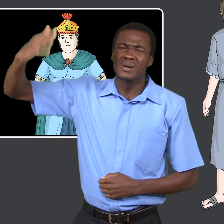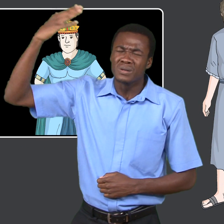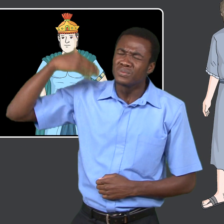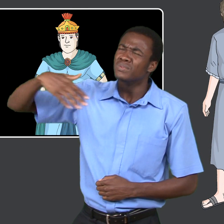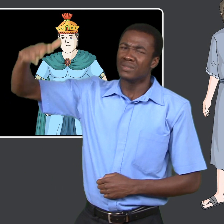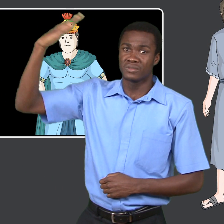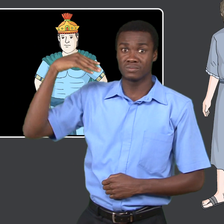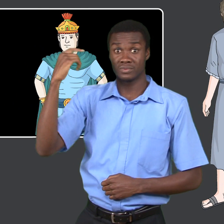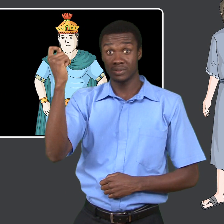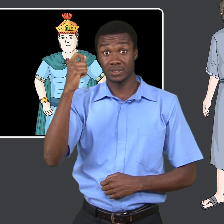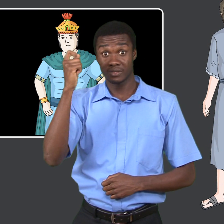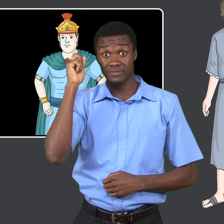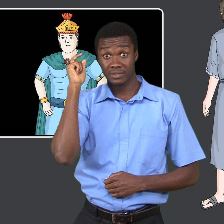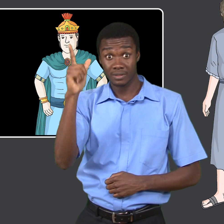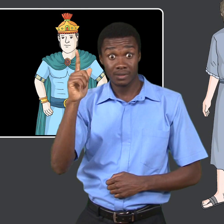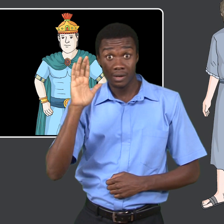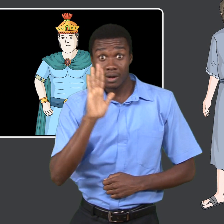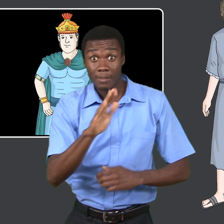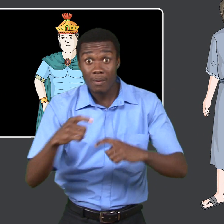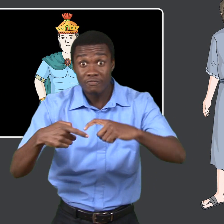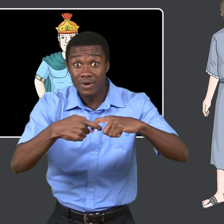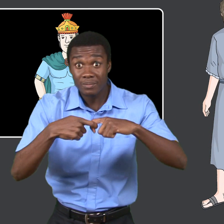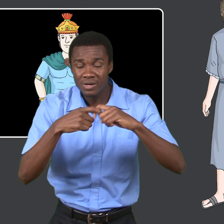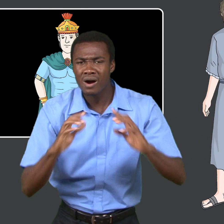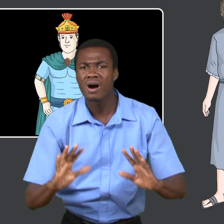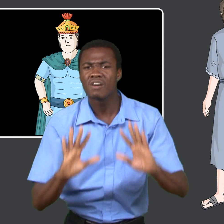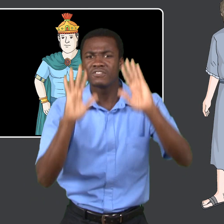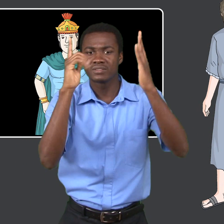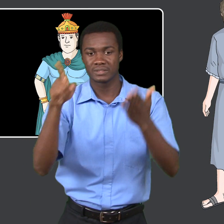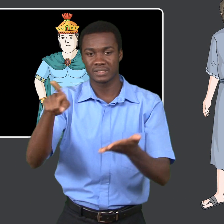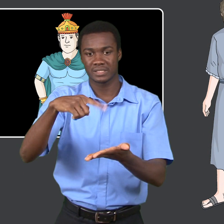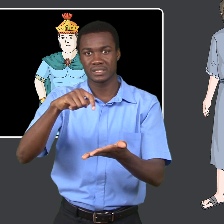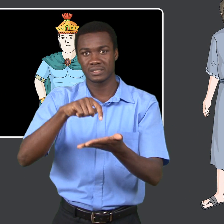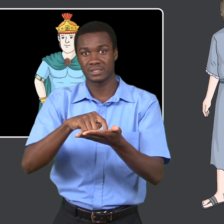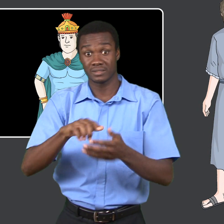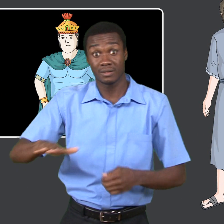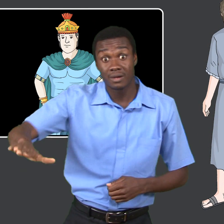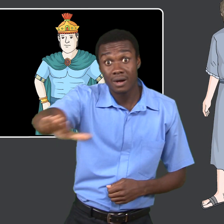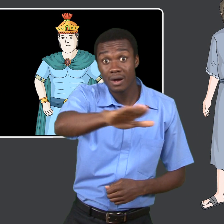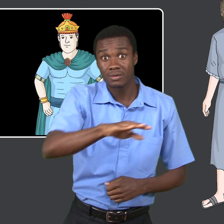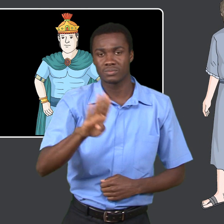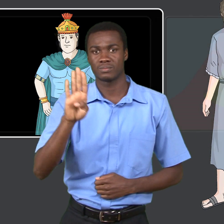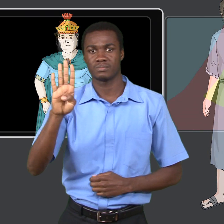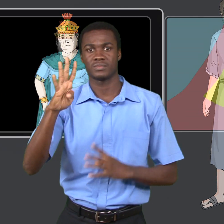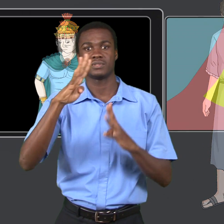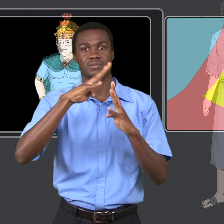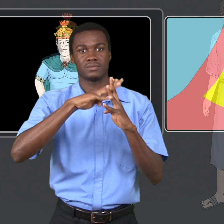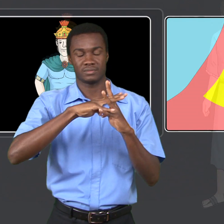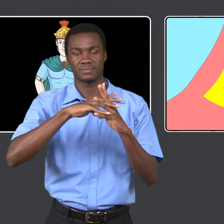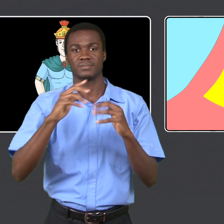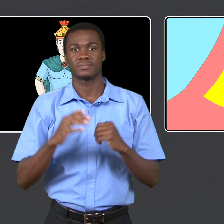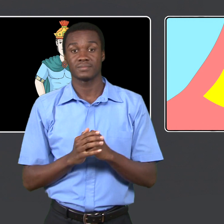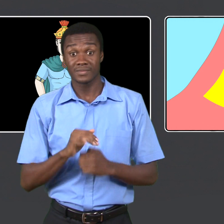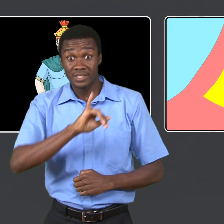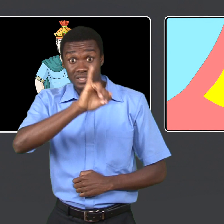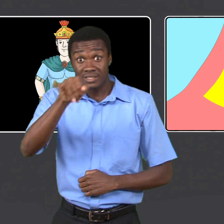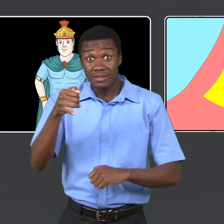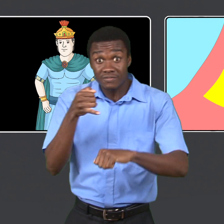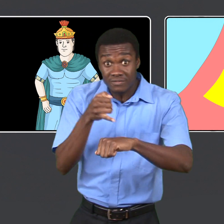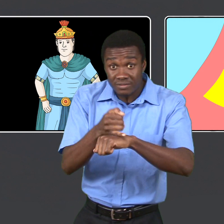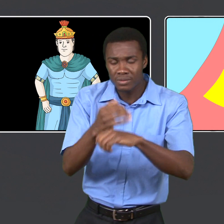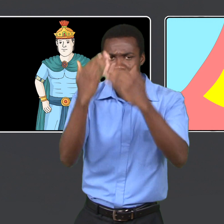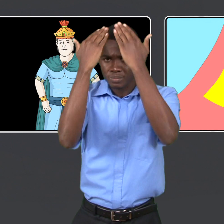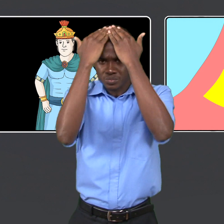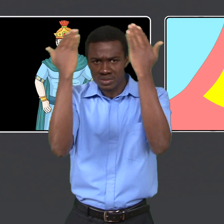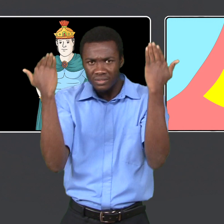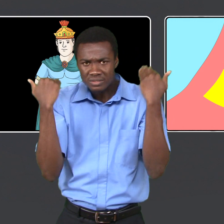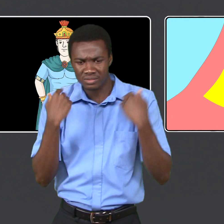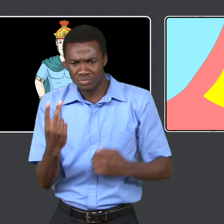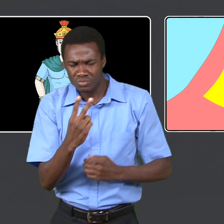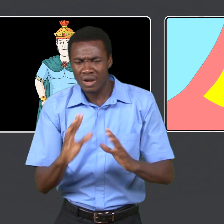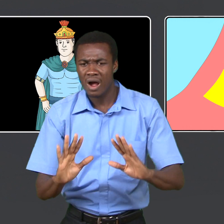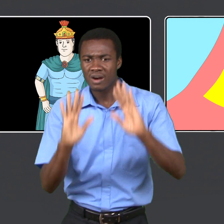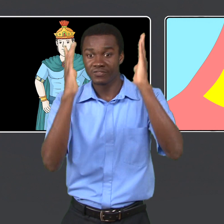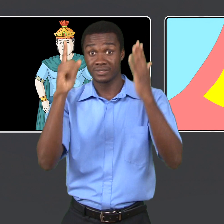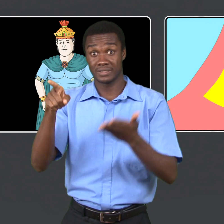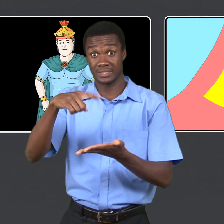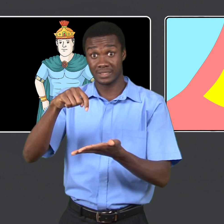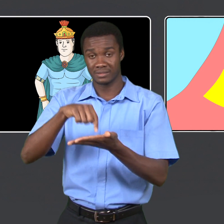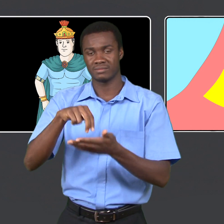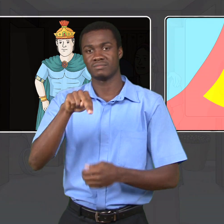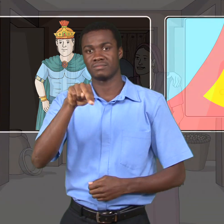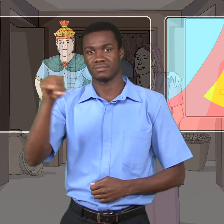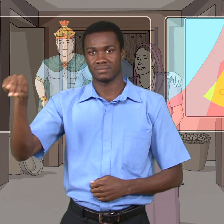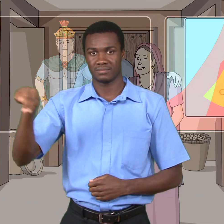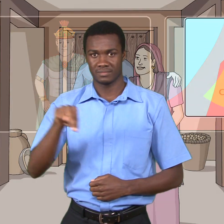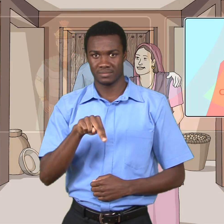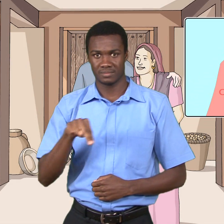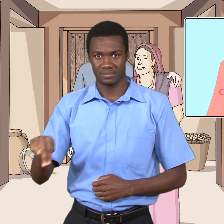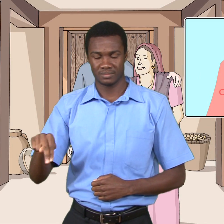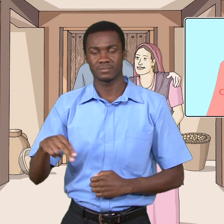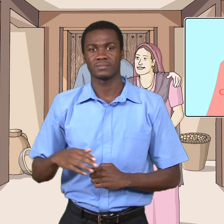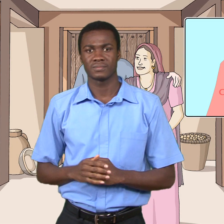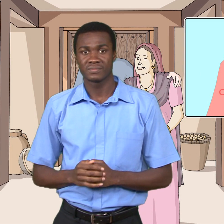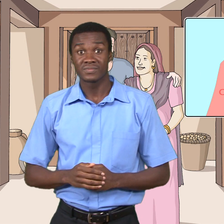And everyone went to his own town to register.